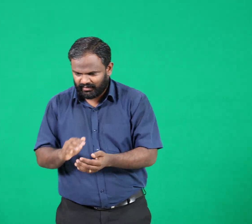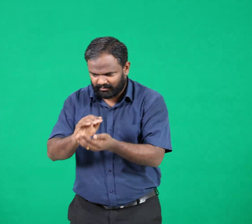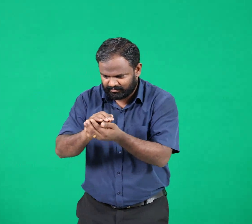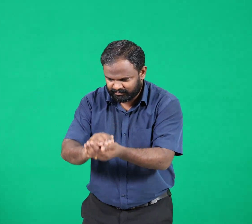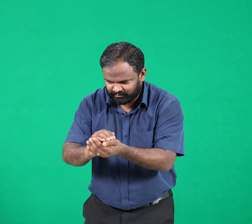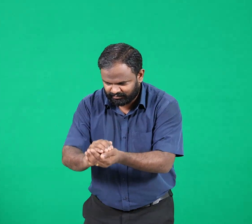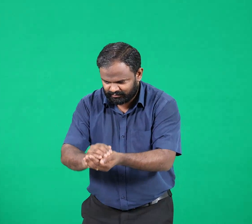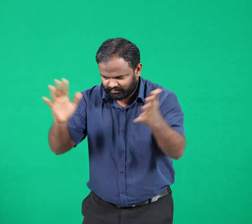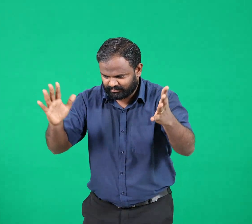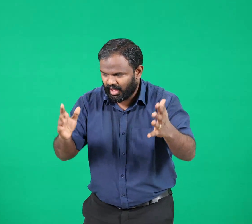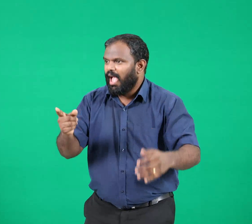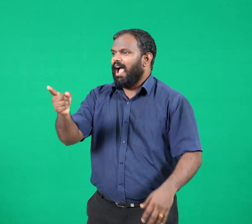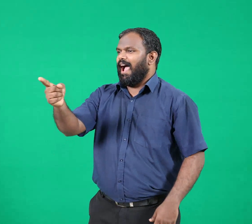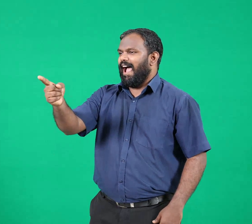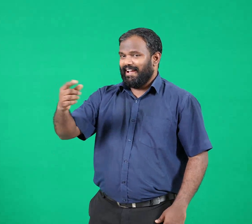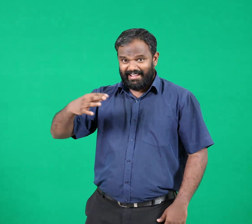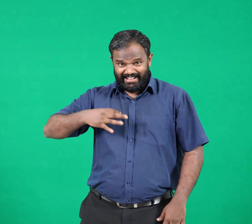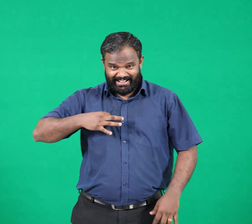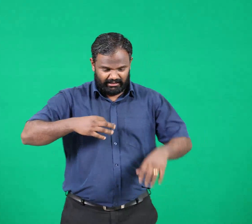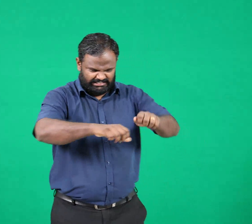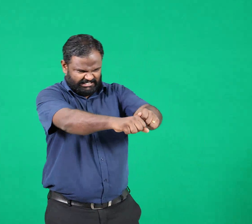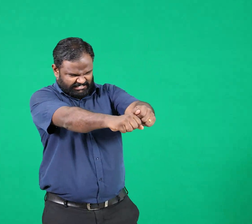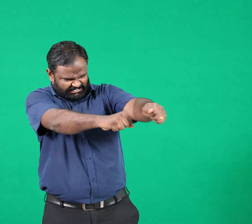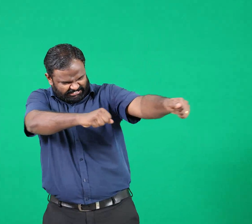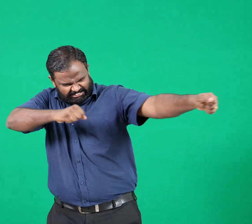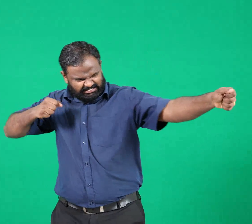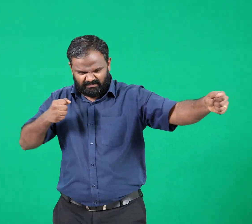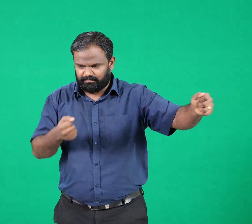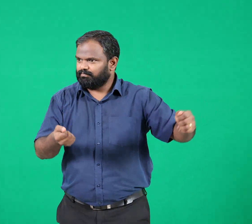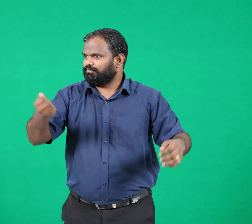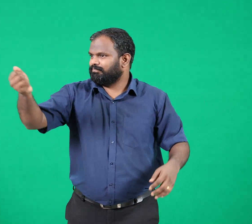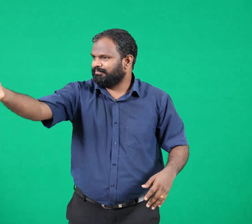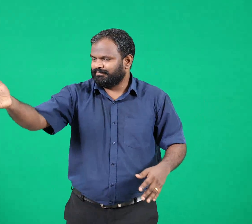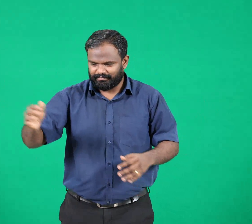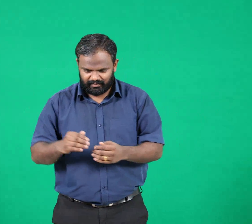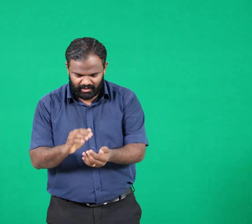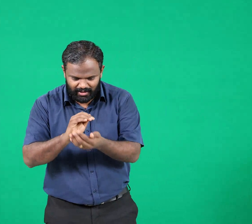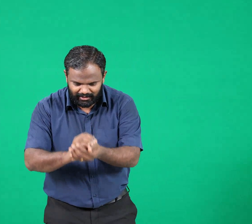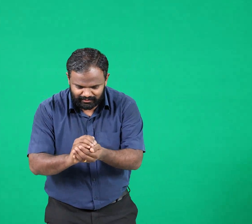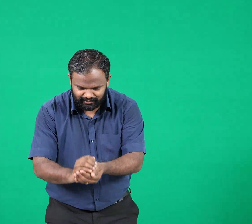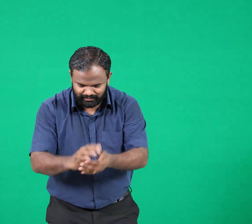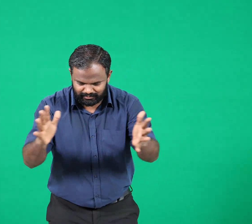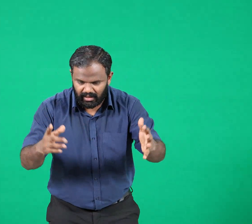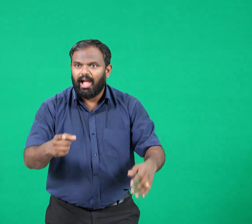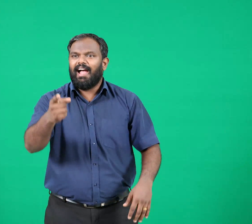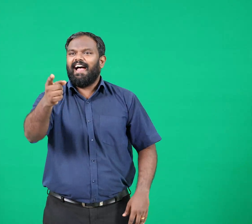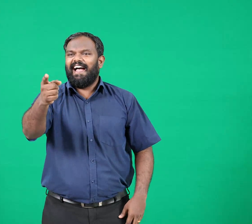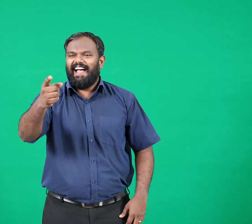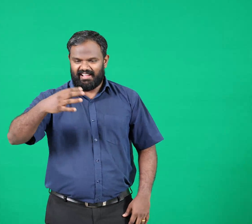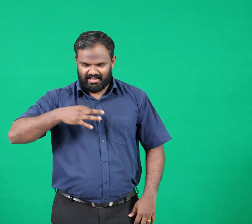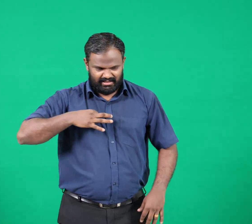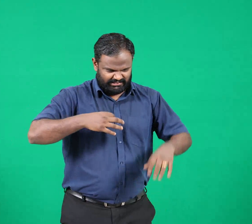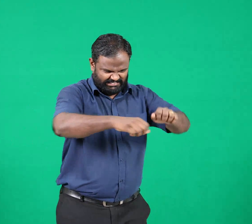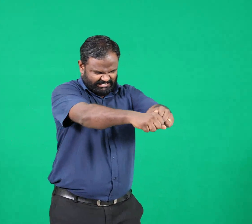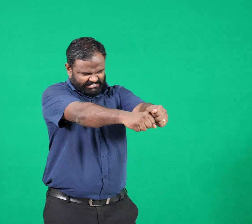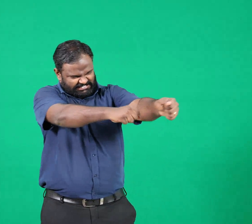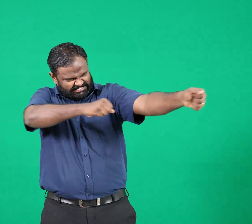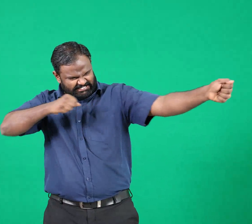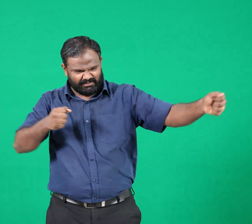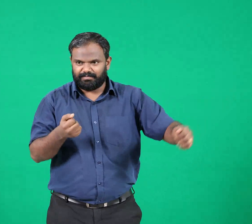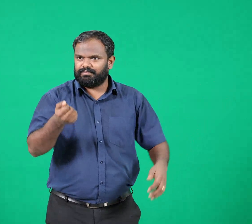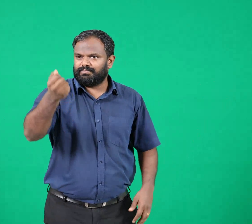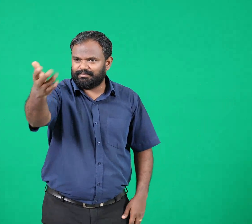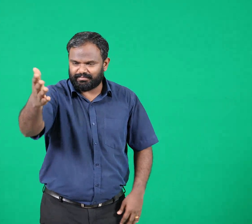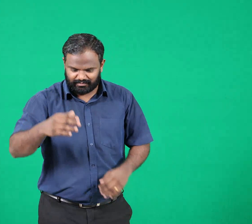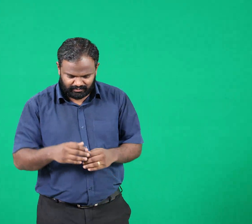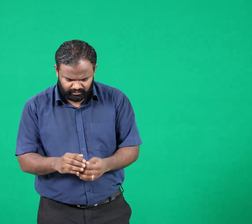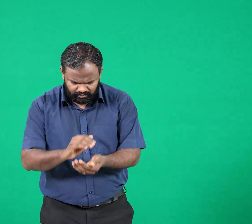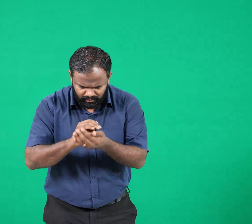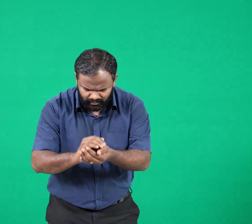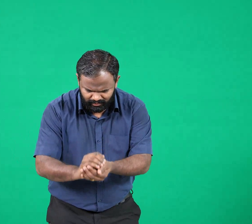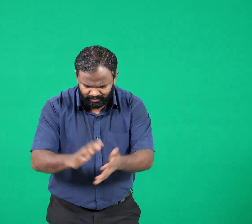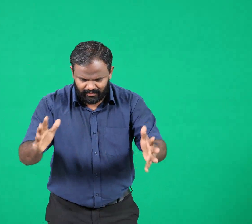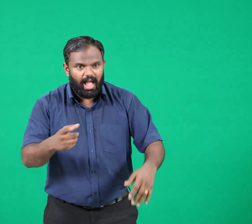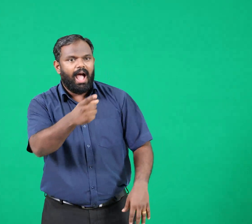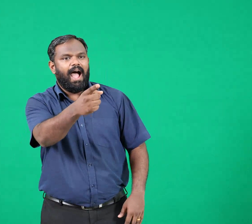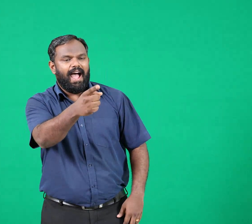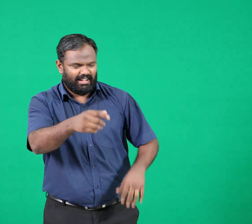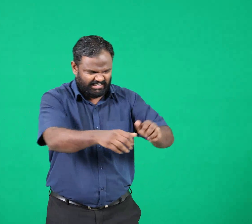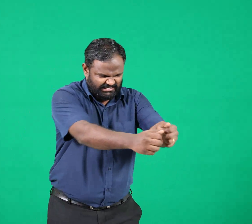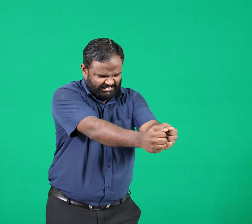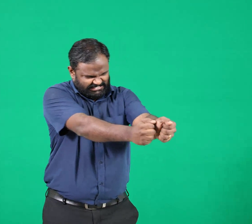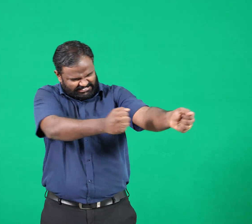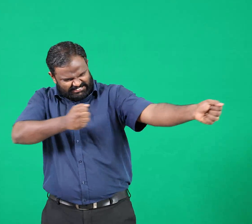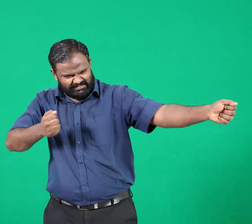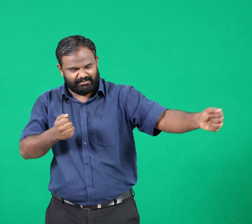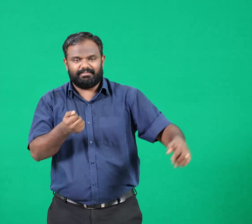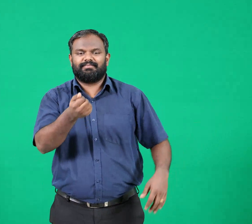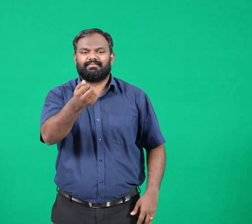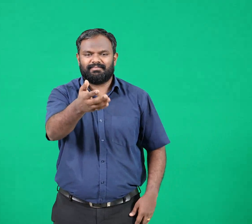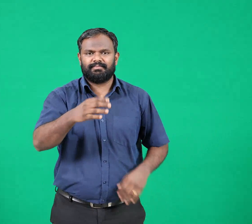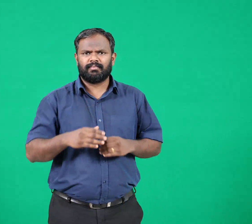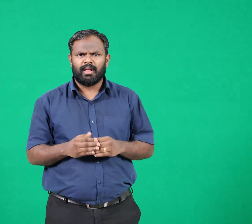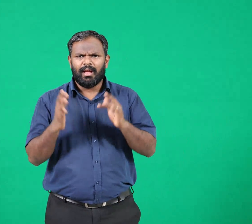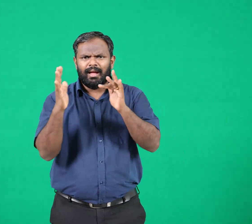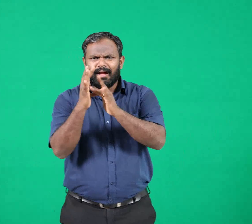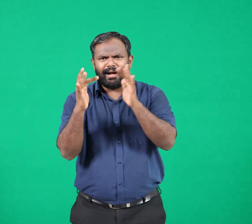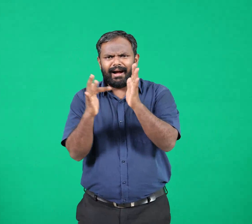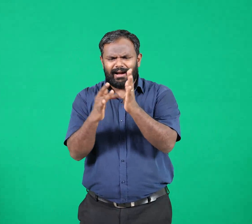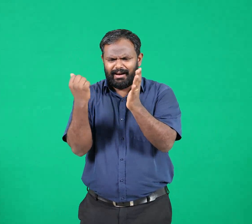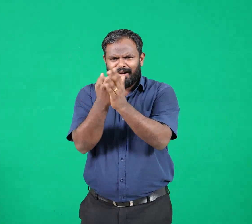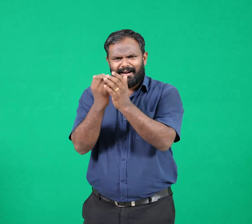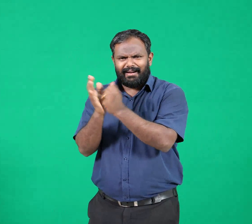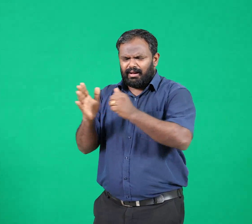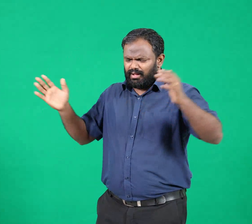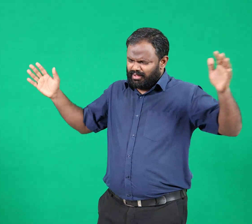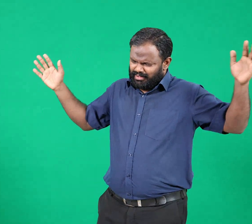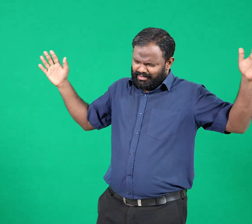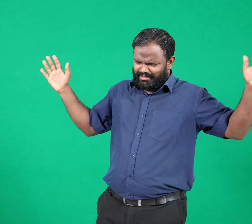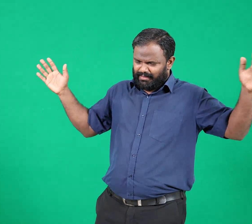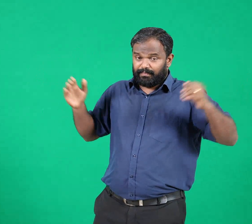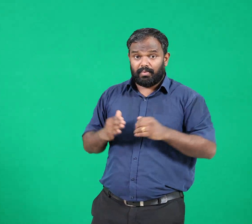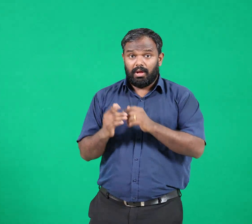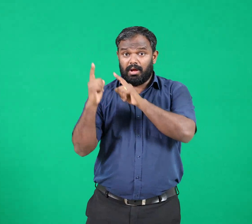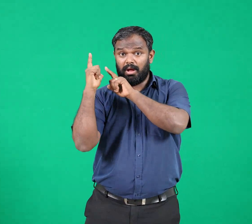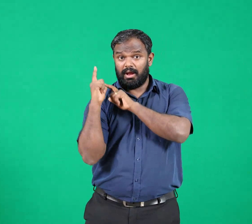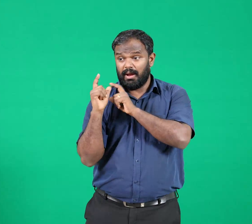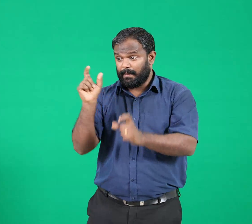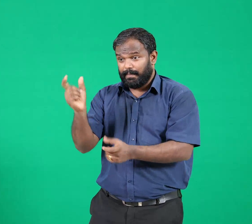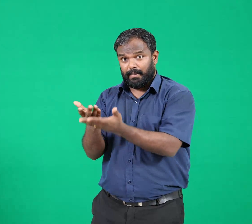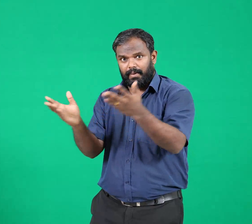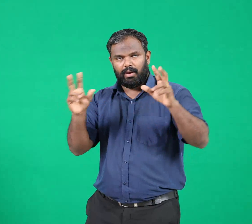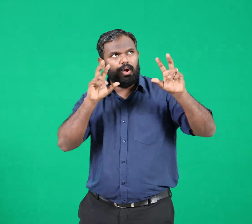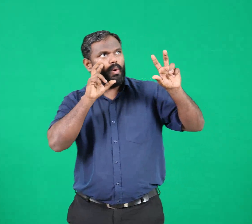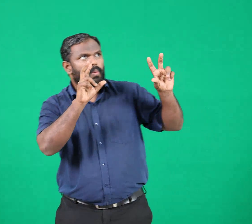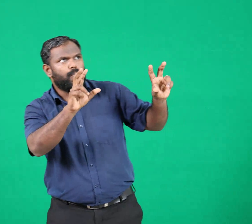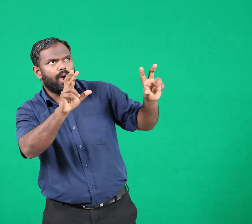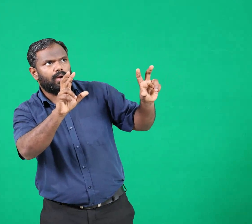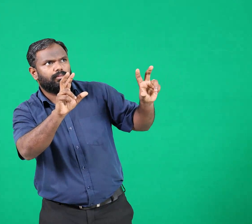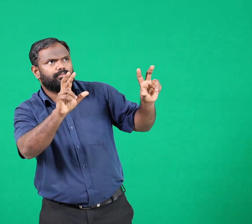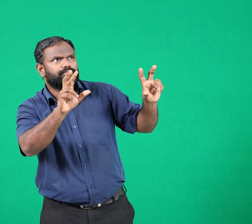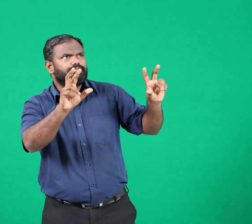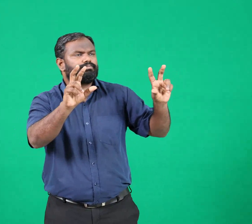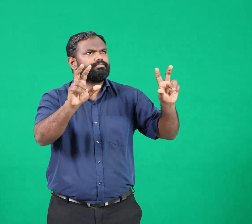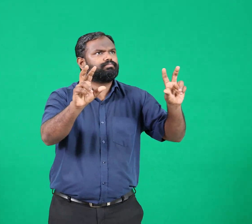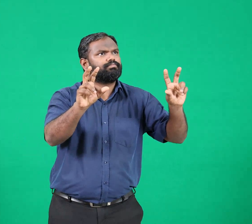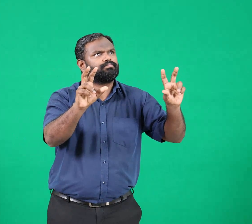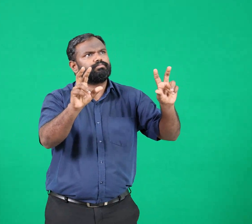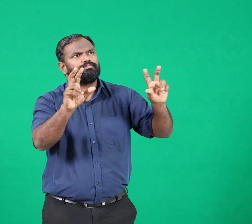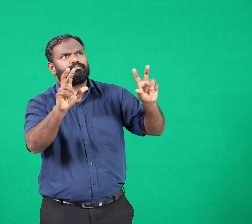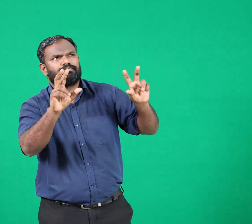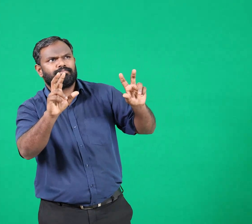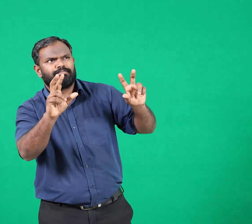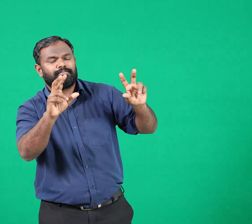And sitting down, they kept watch over Him there.